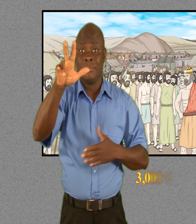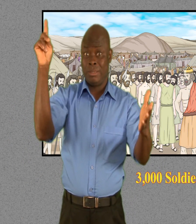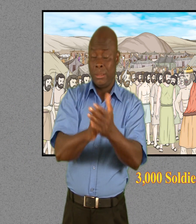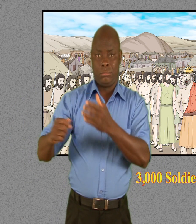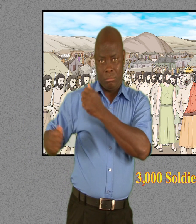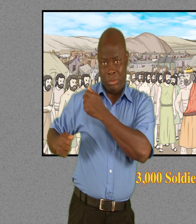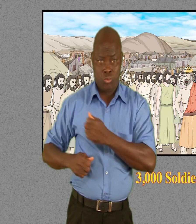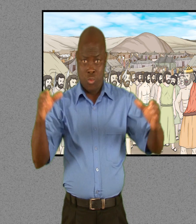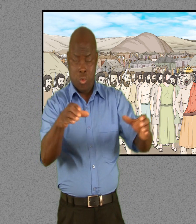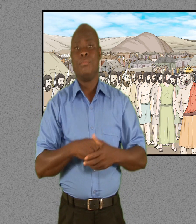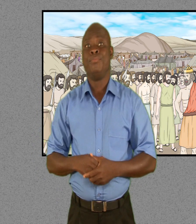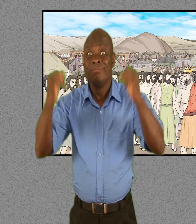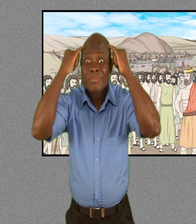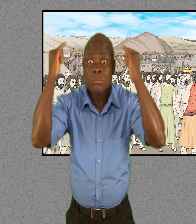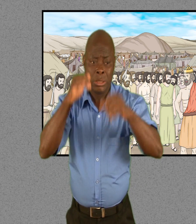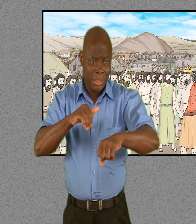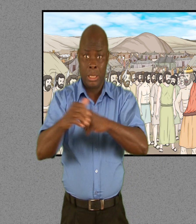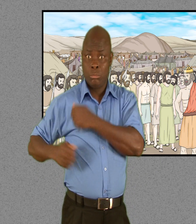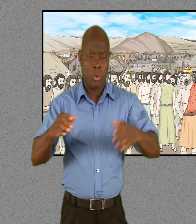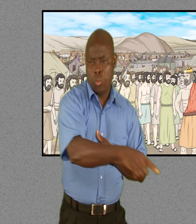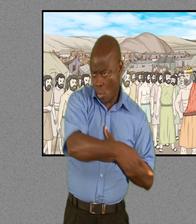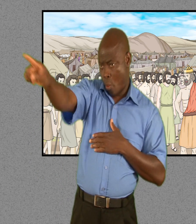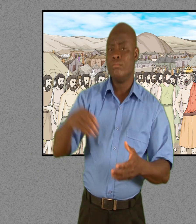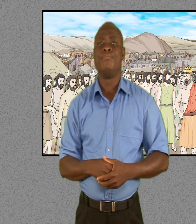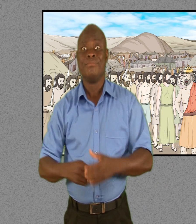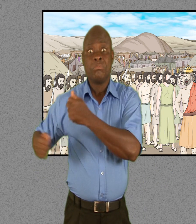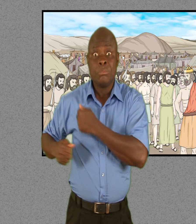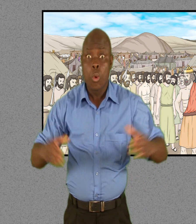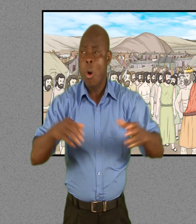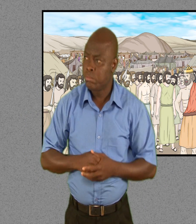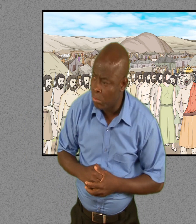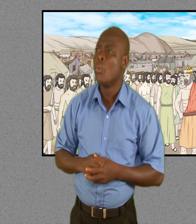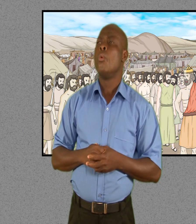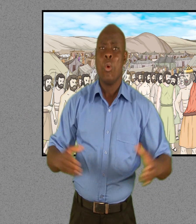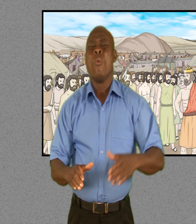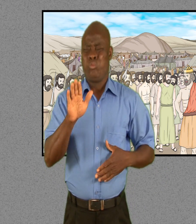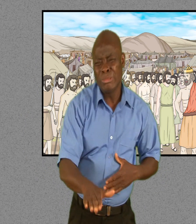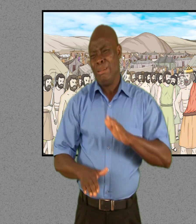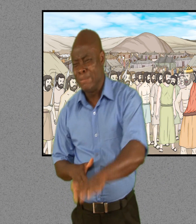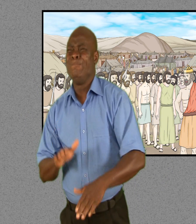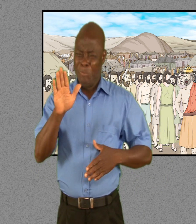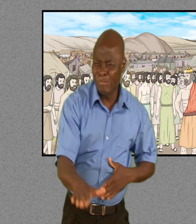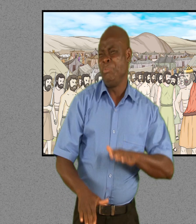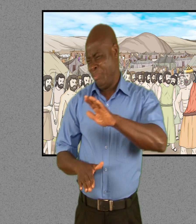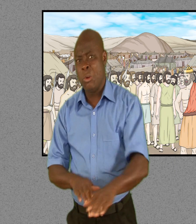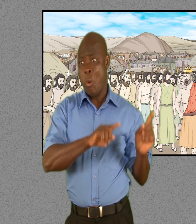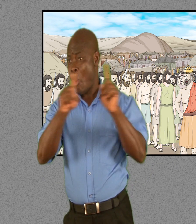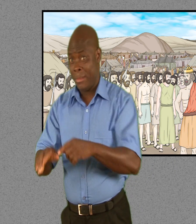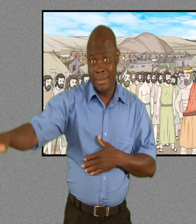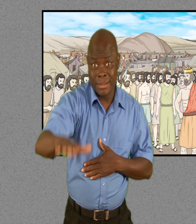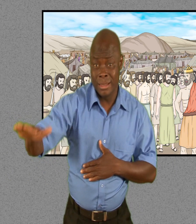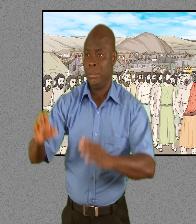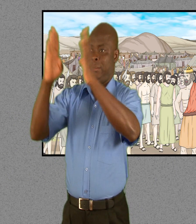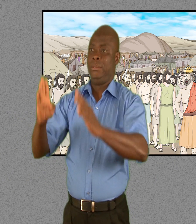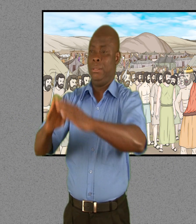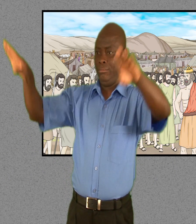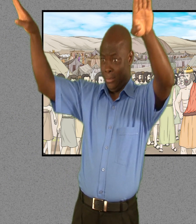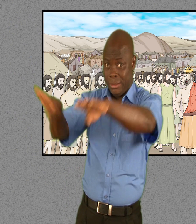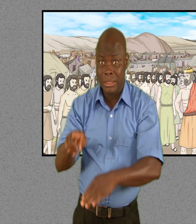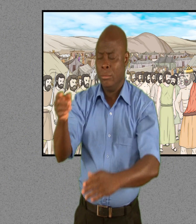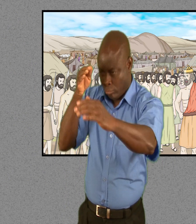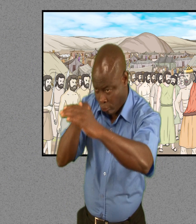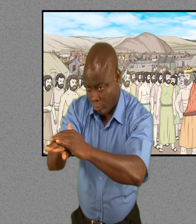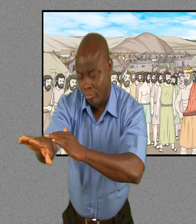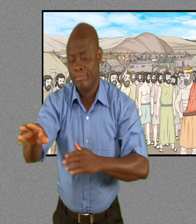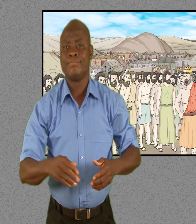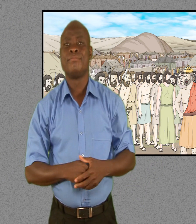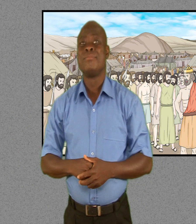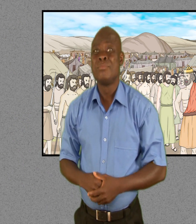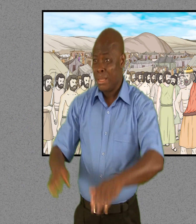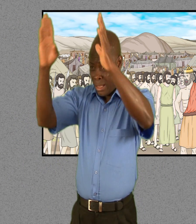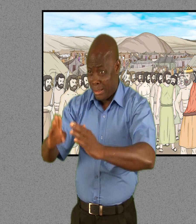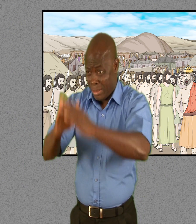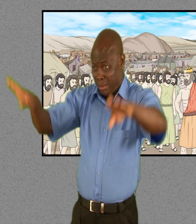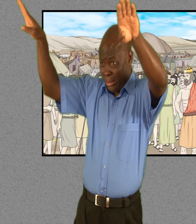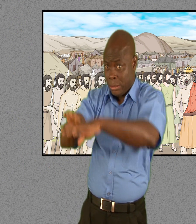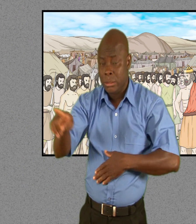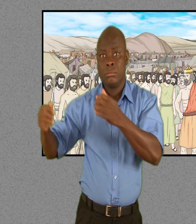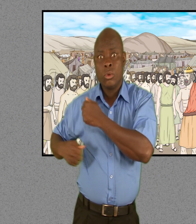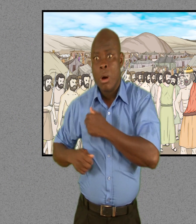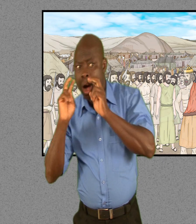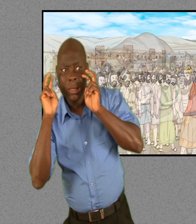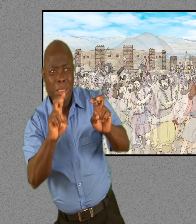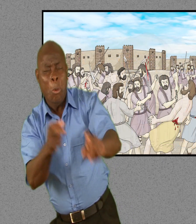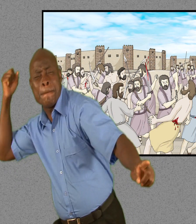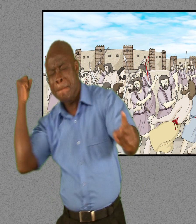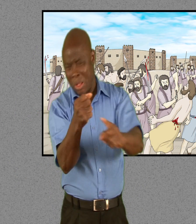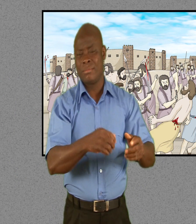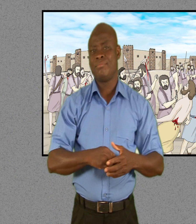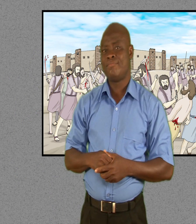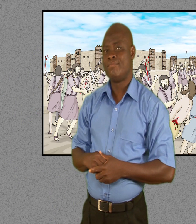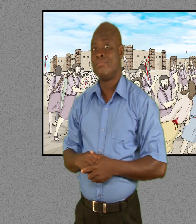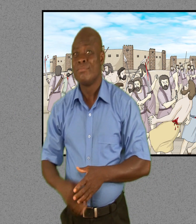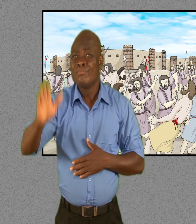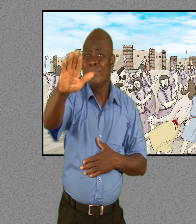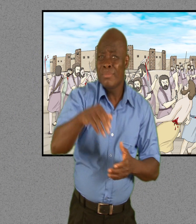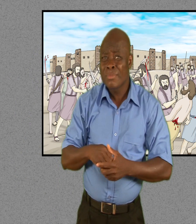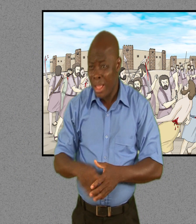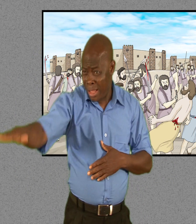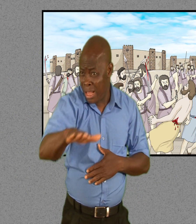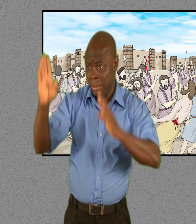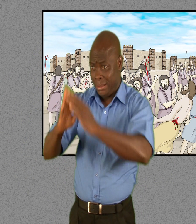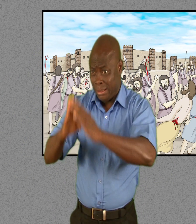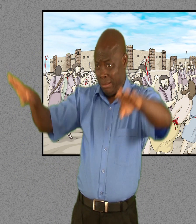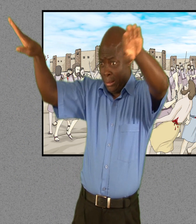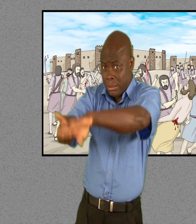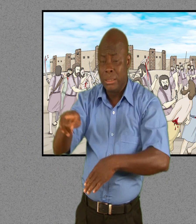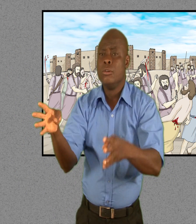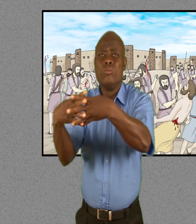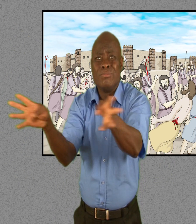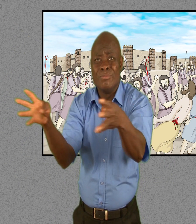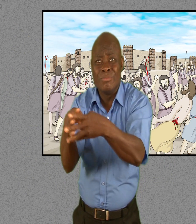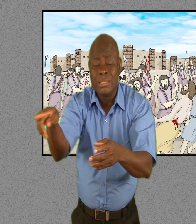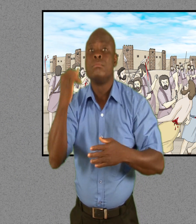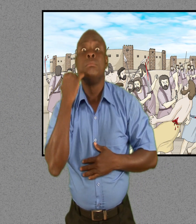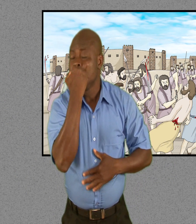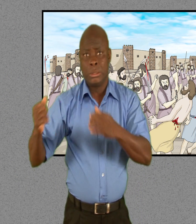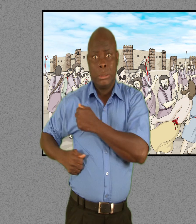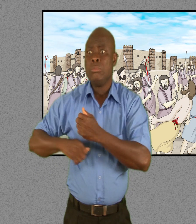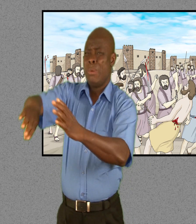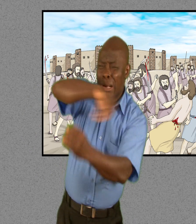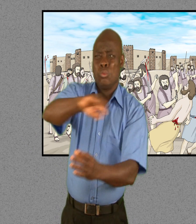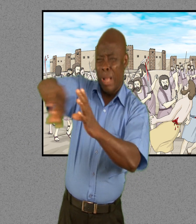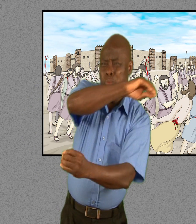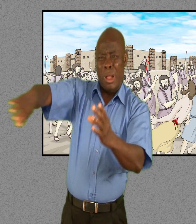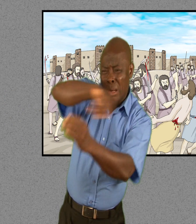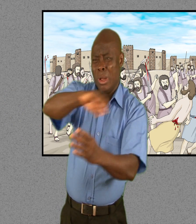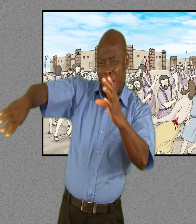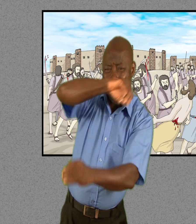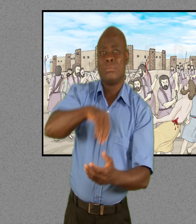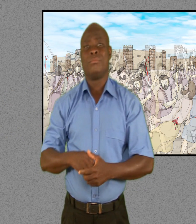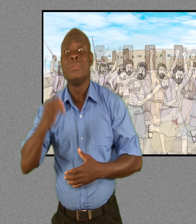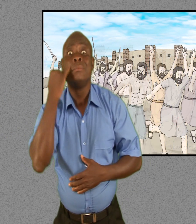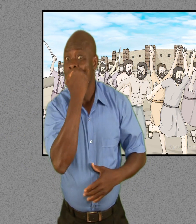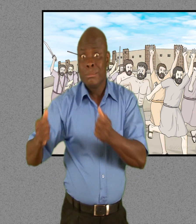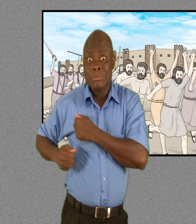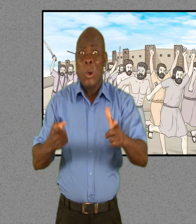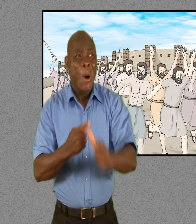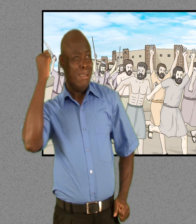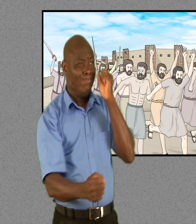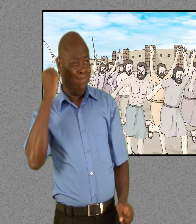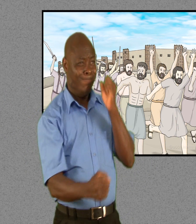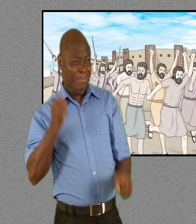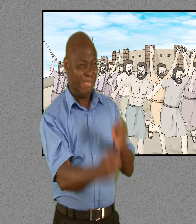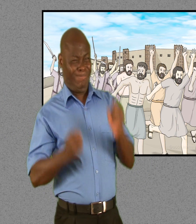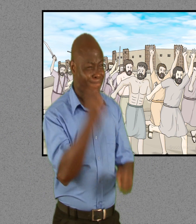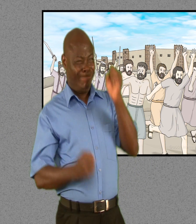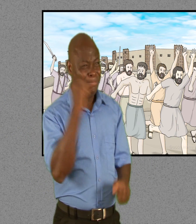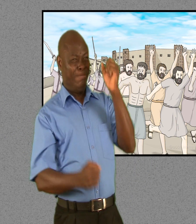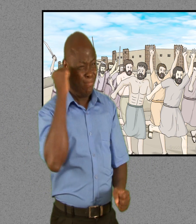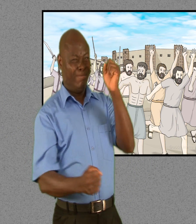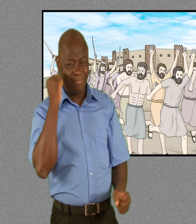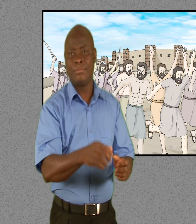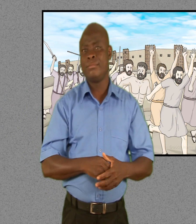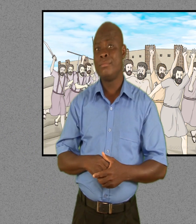Since the people of Ai are so few, you need not wear out all our people there.”